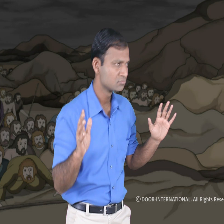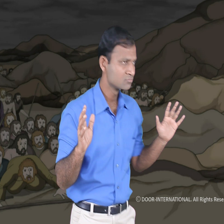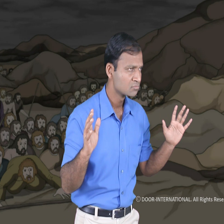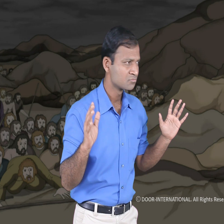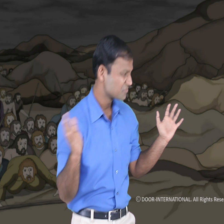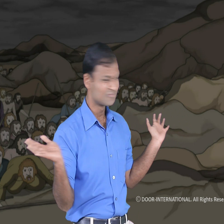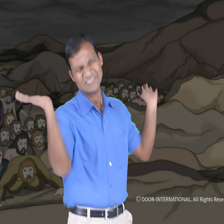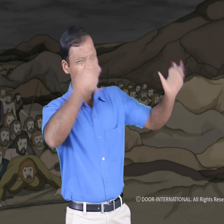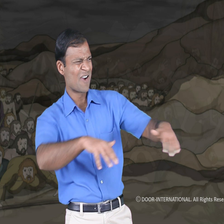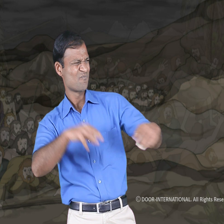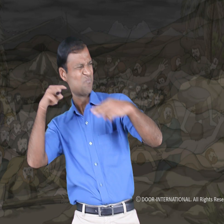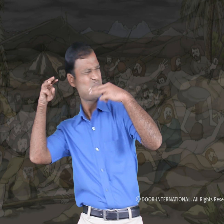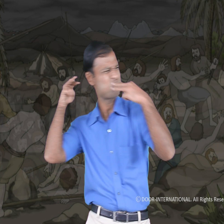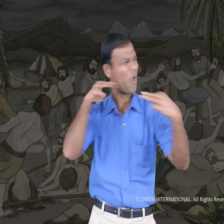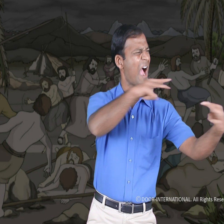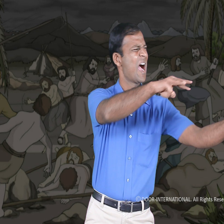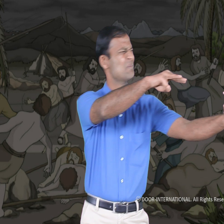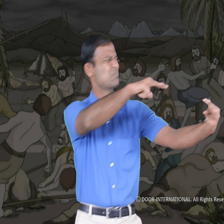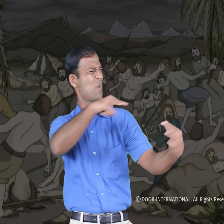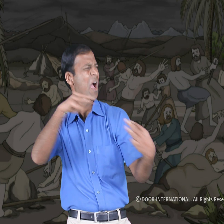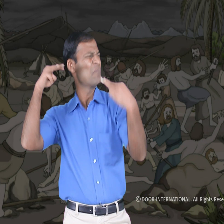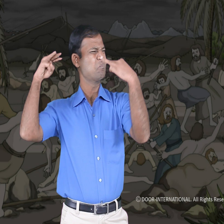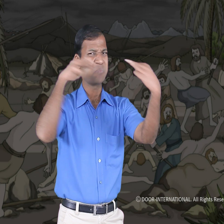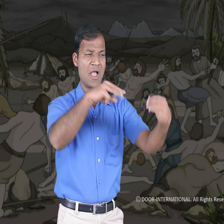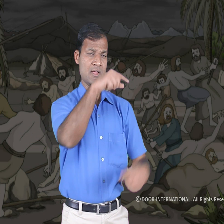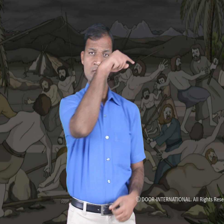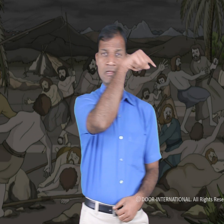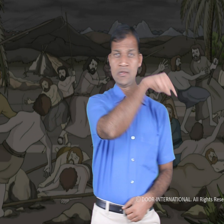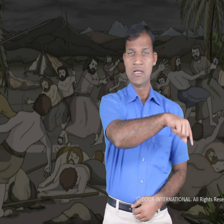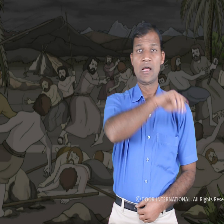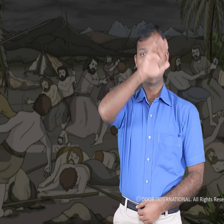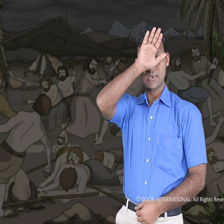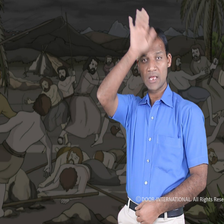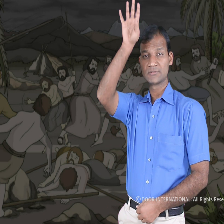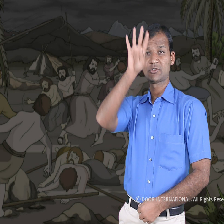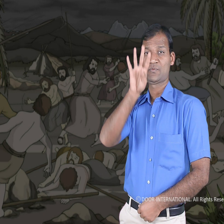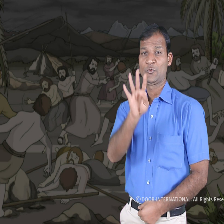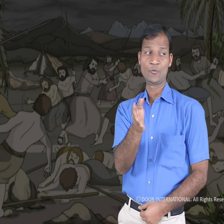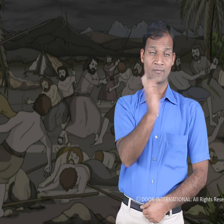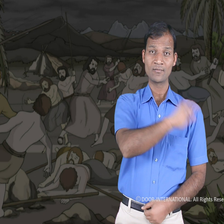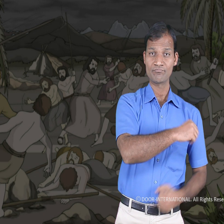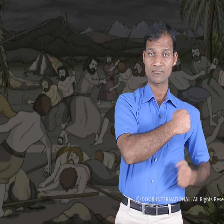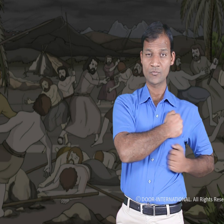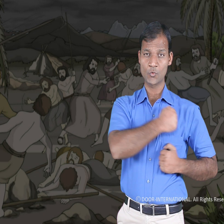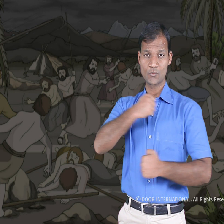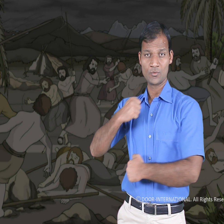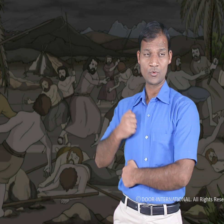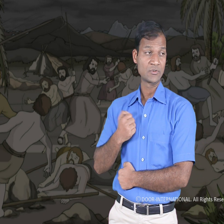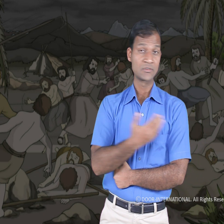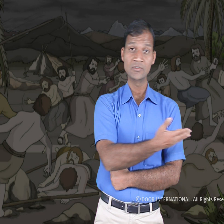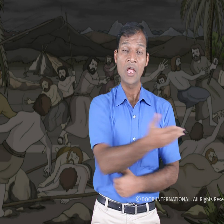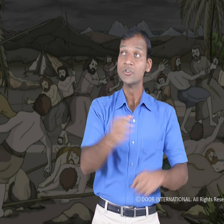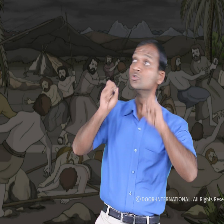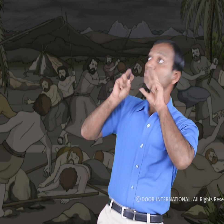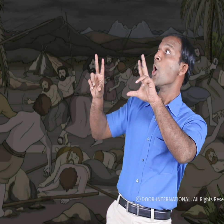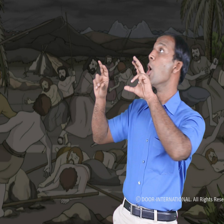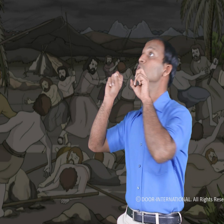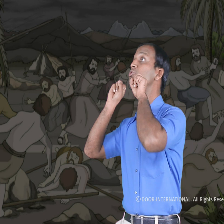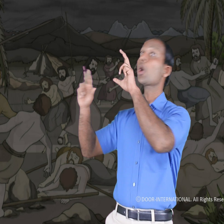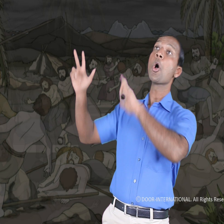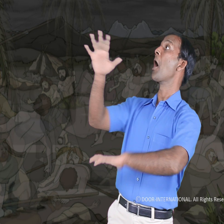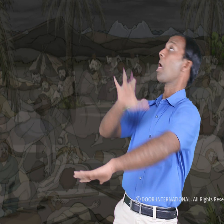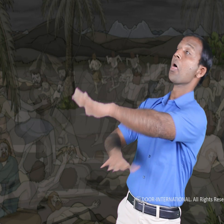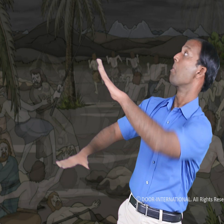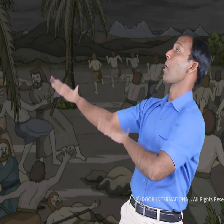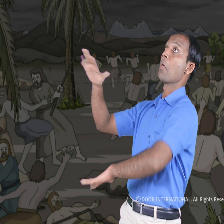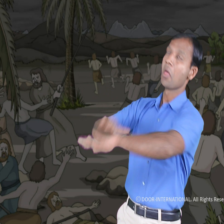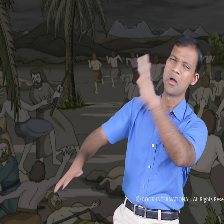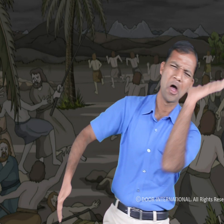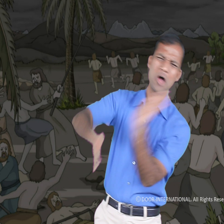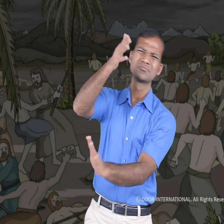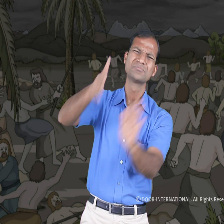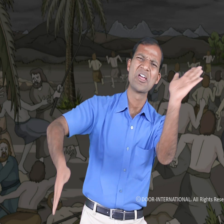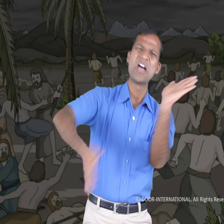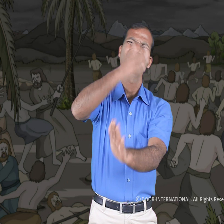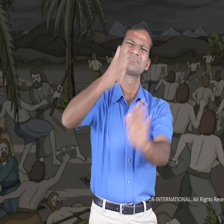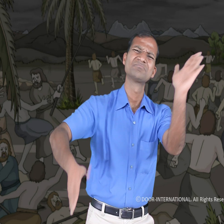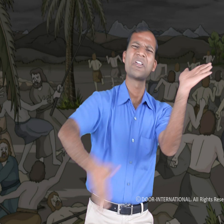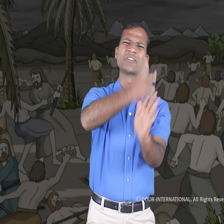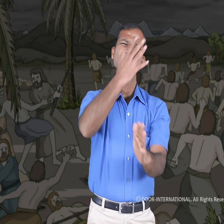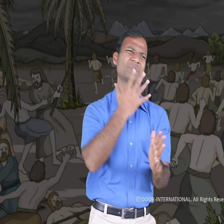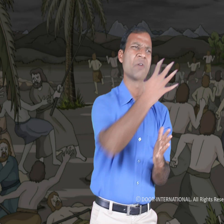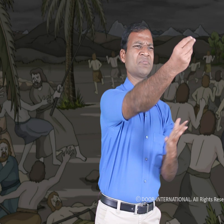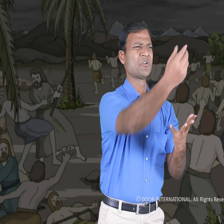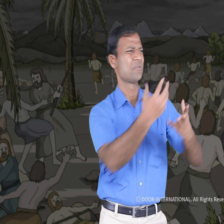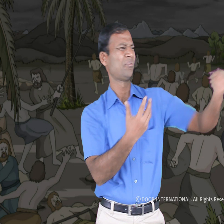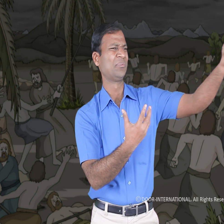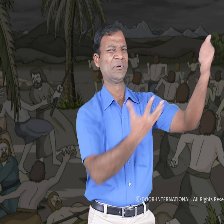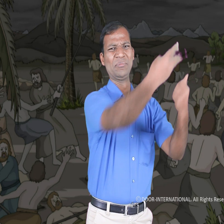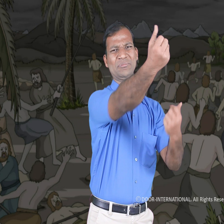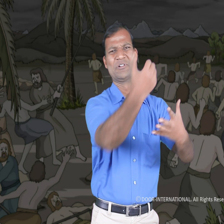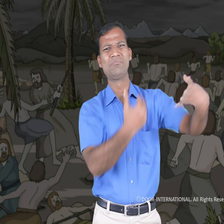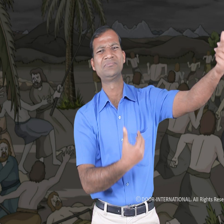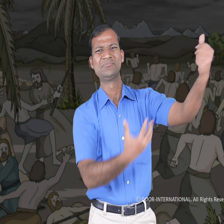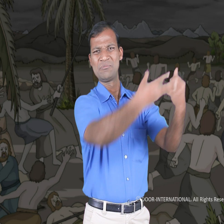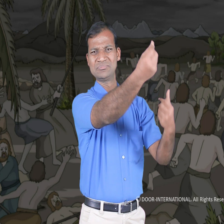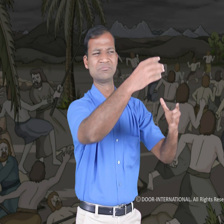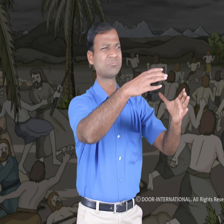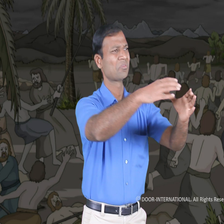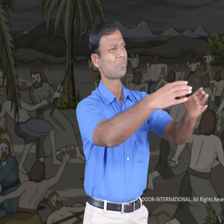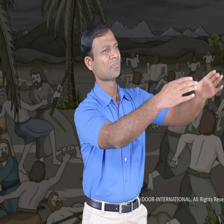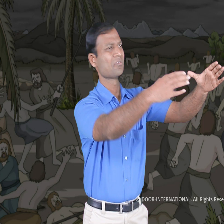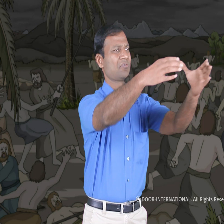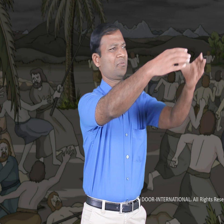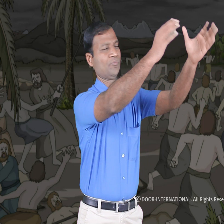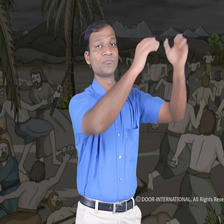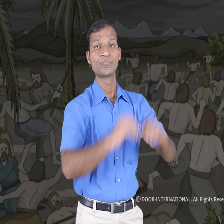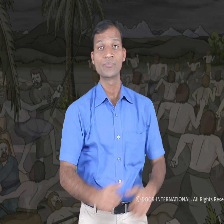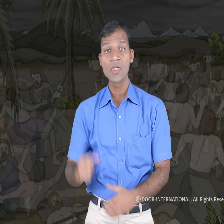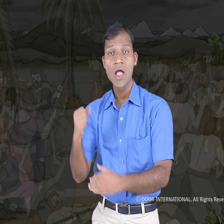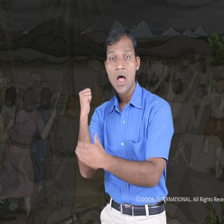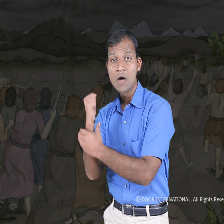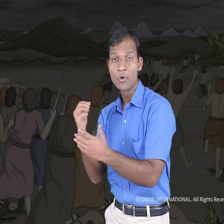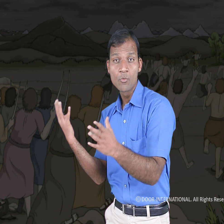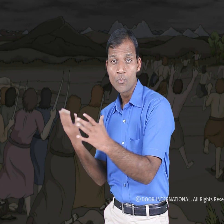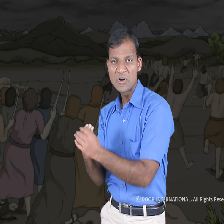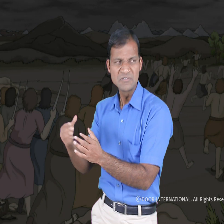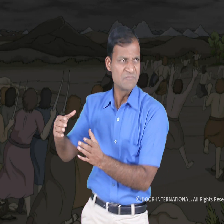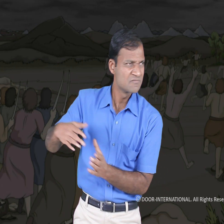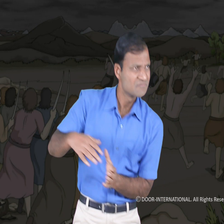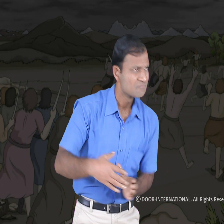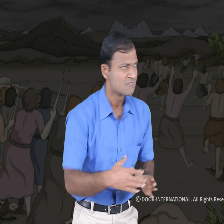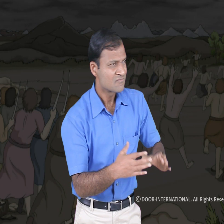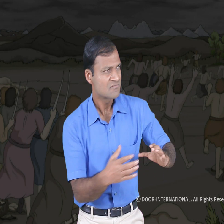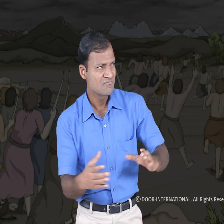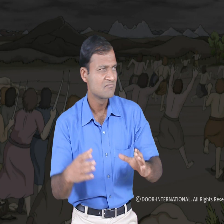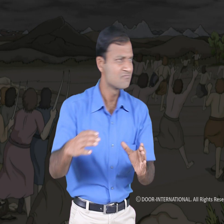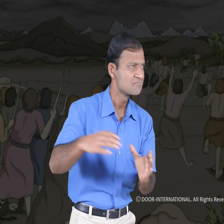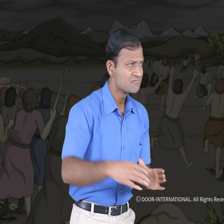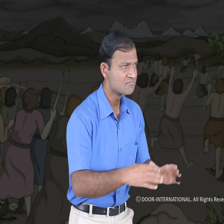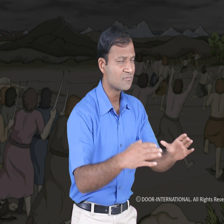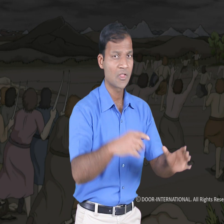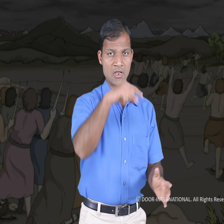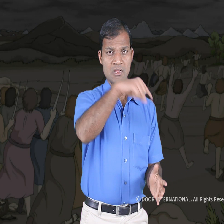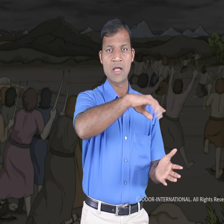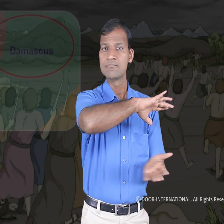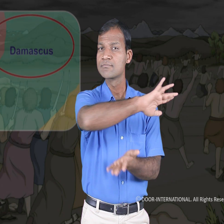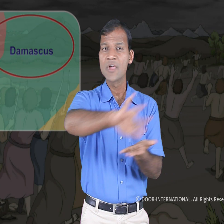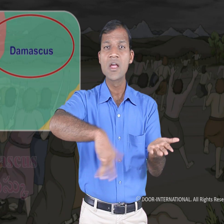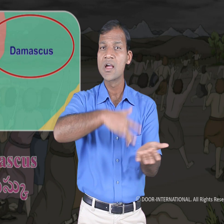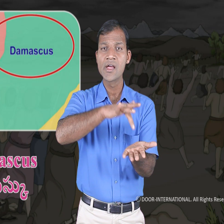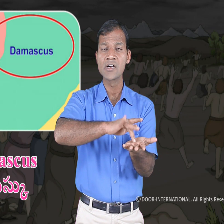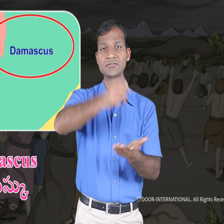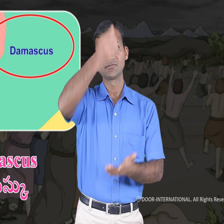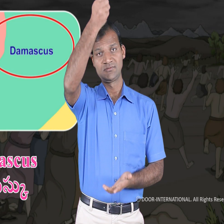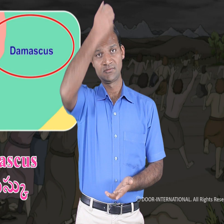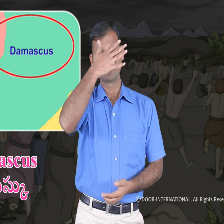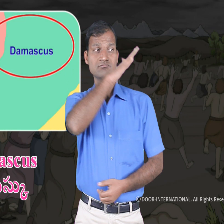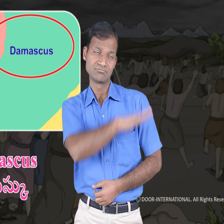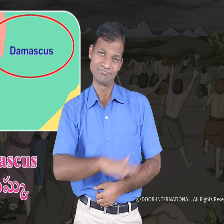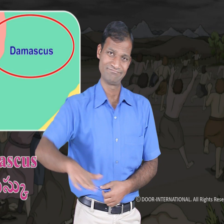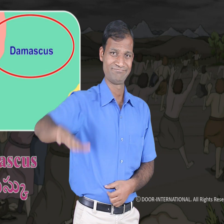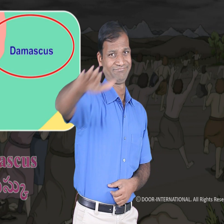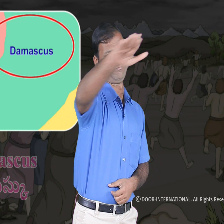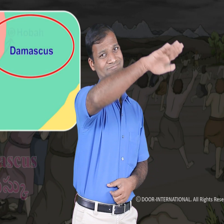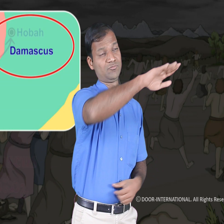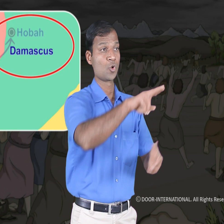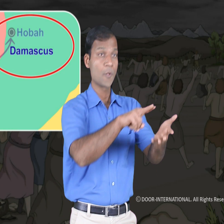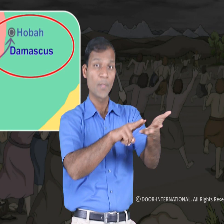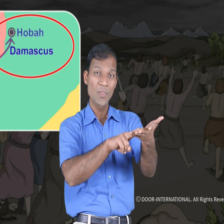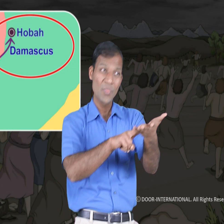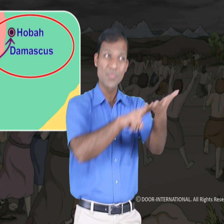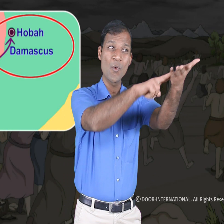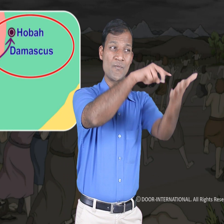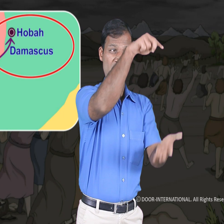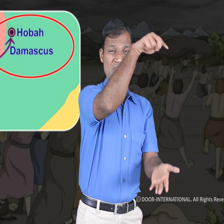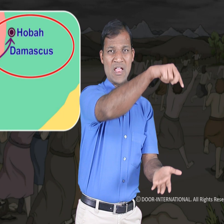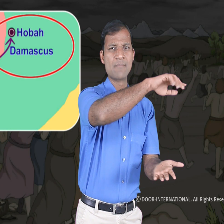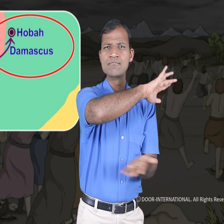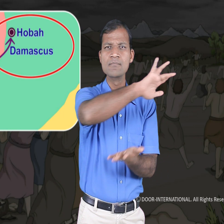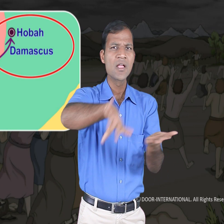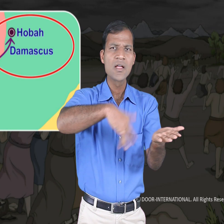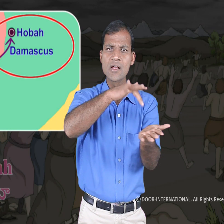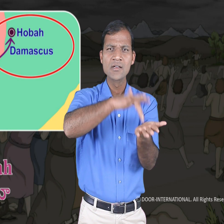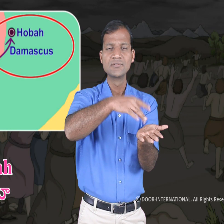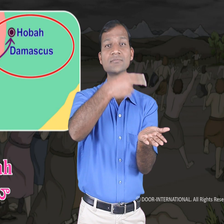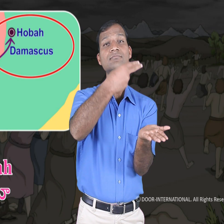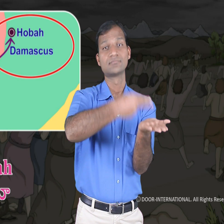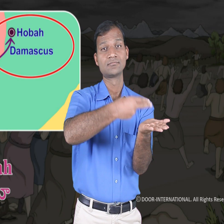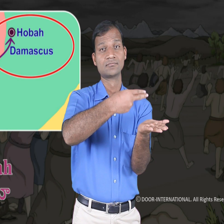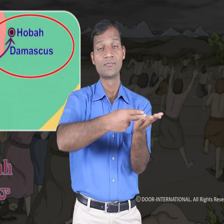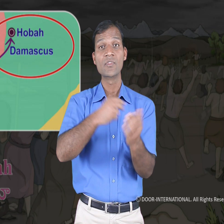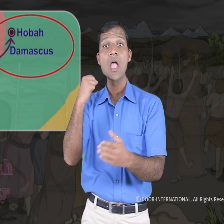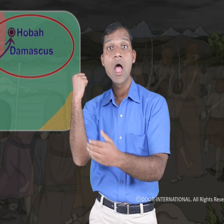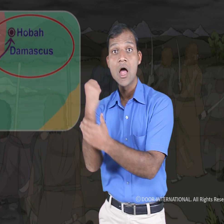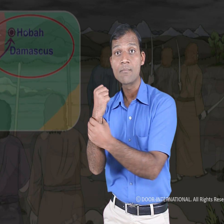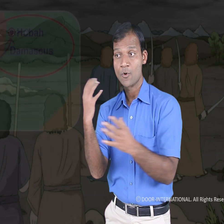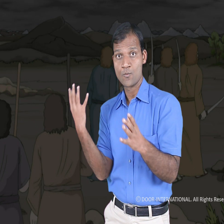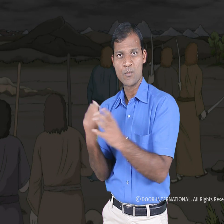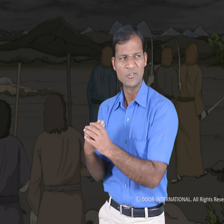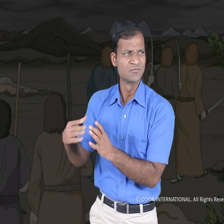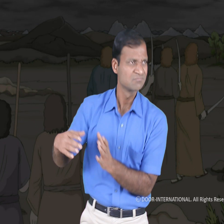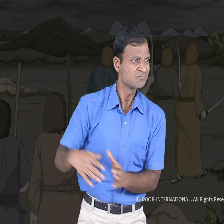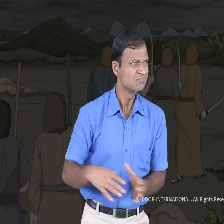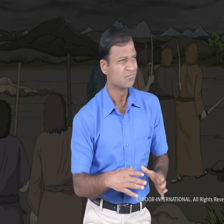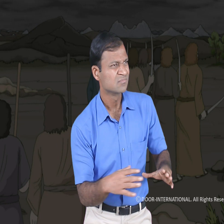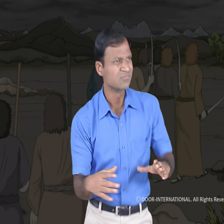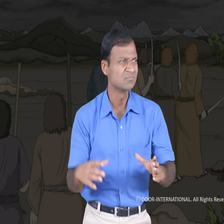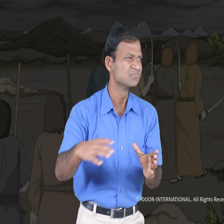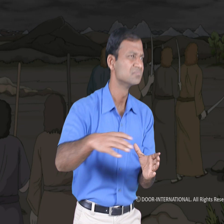During the night, Abram divided his forces and routed Chedorlaomer’s army, pursuing them as far as Hobah, north of Damascus.